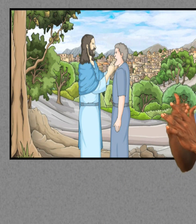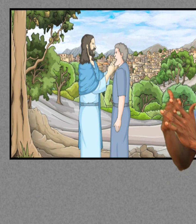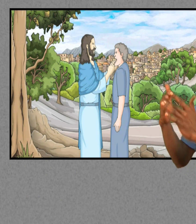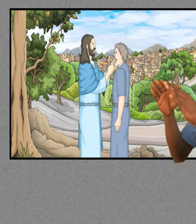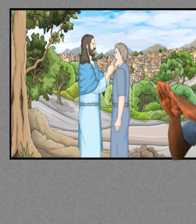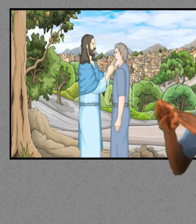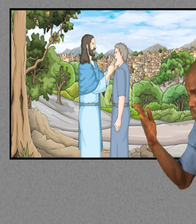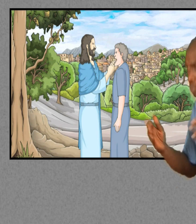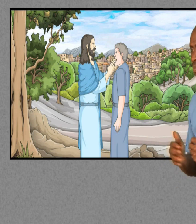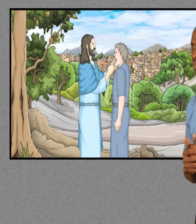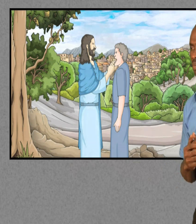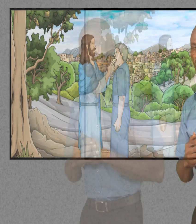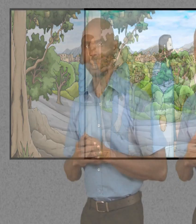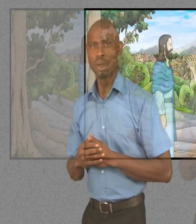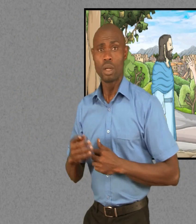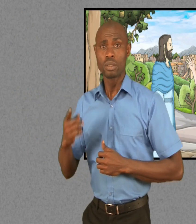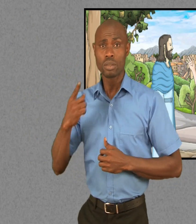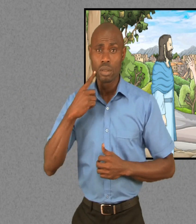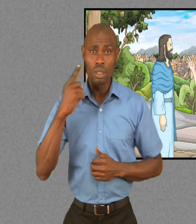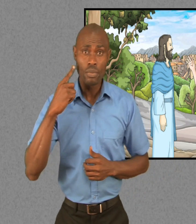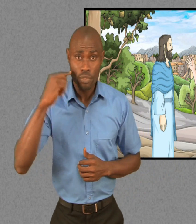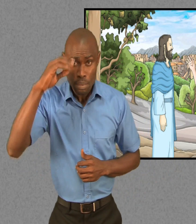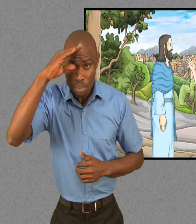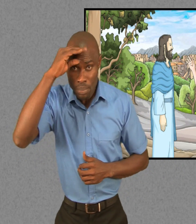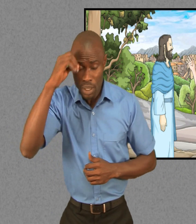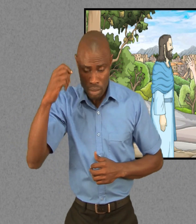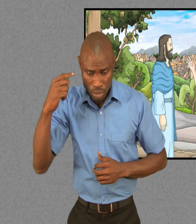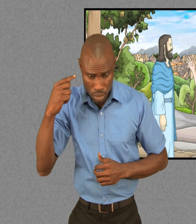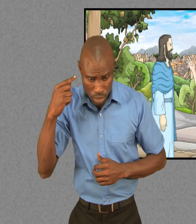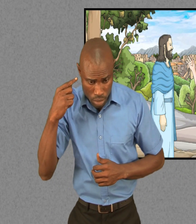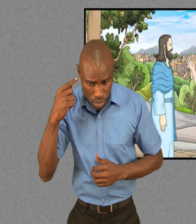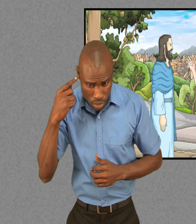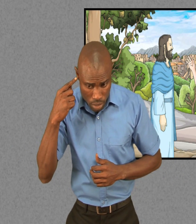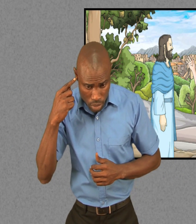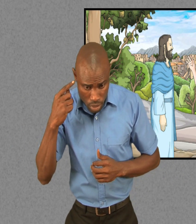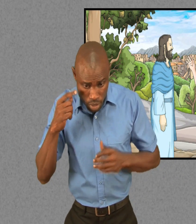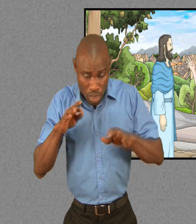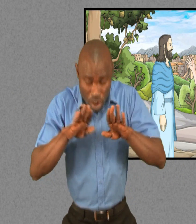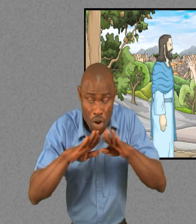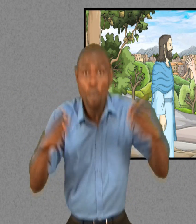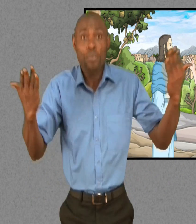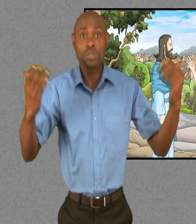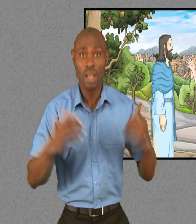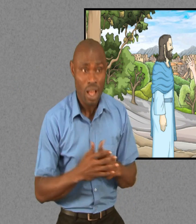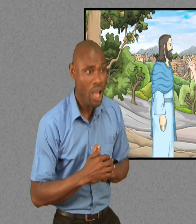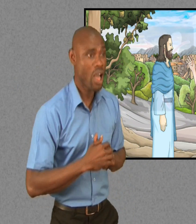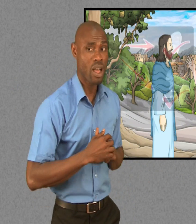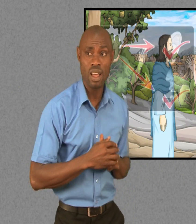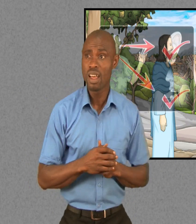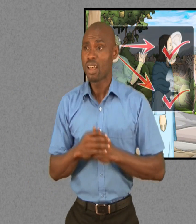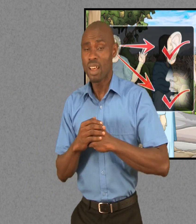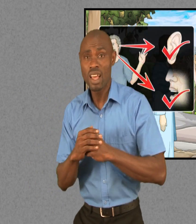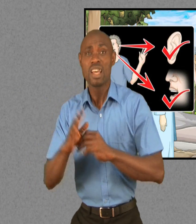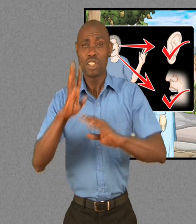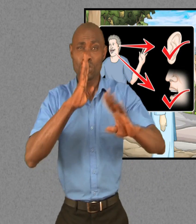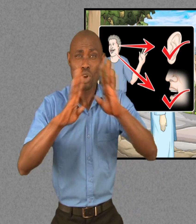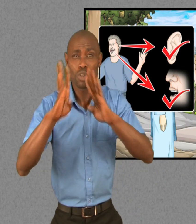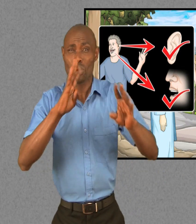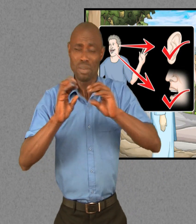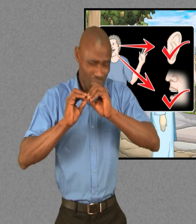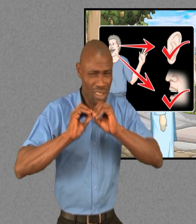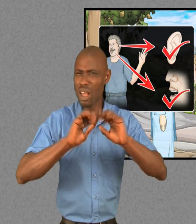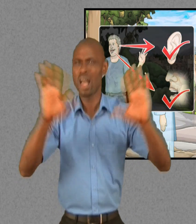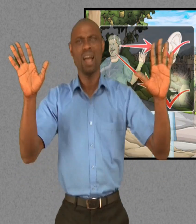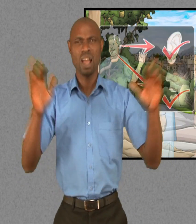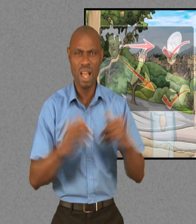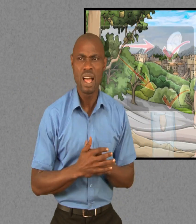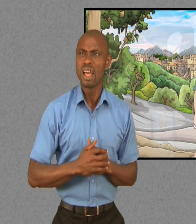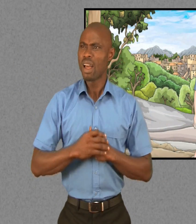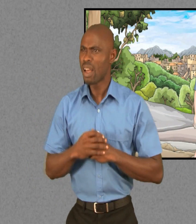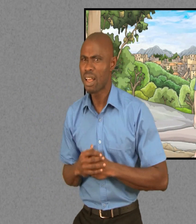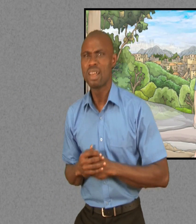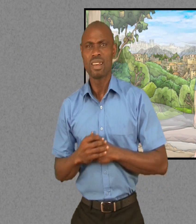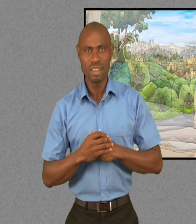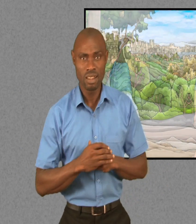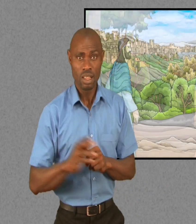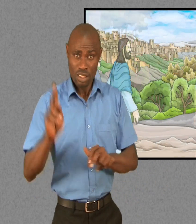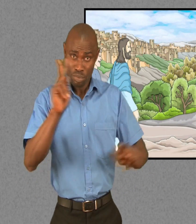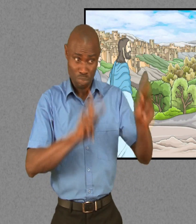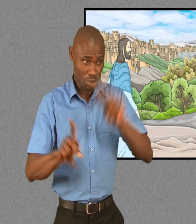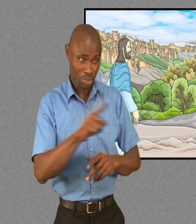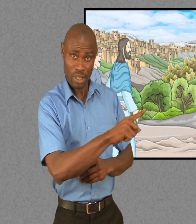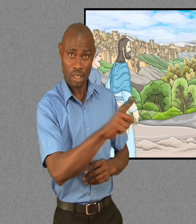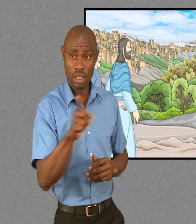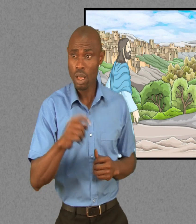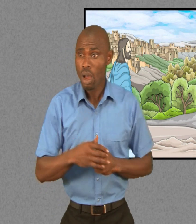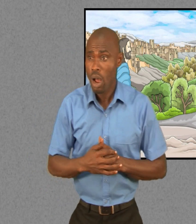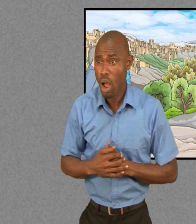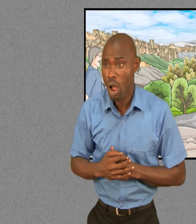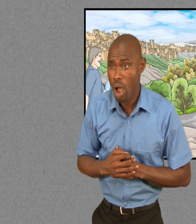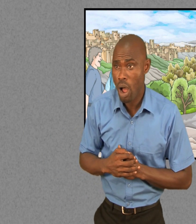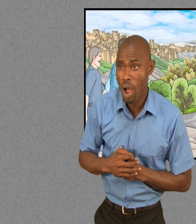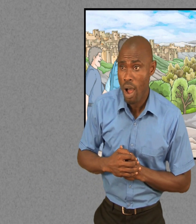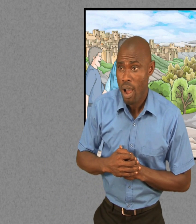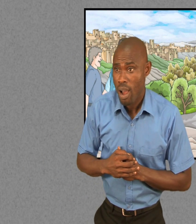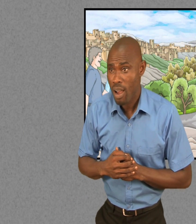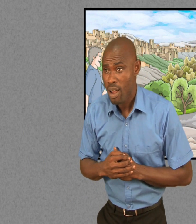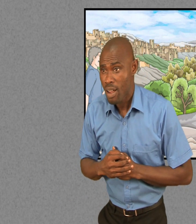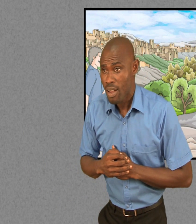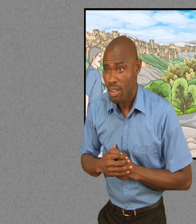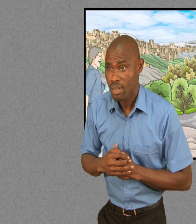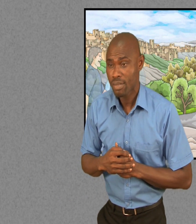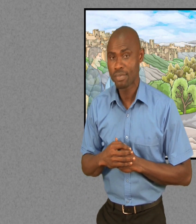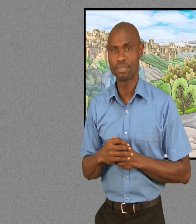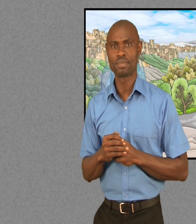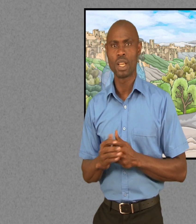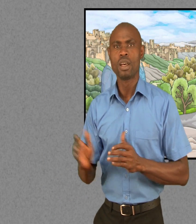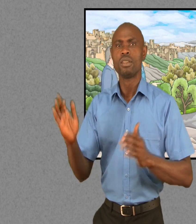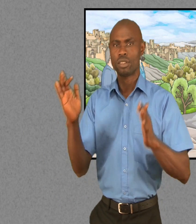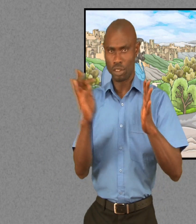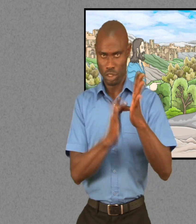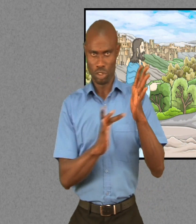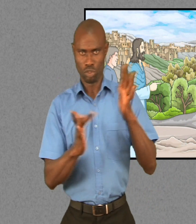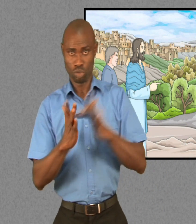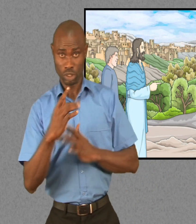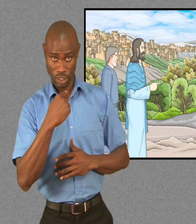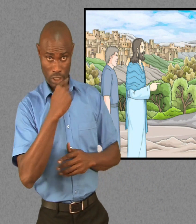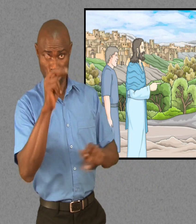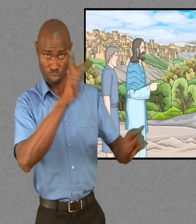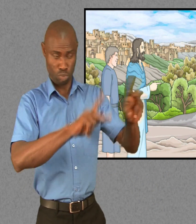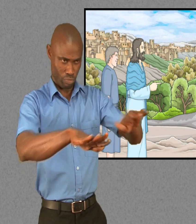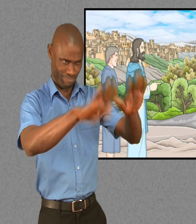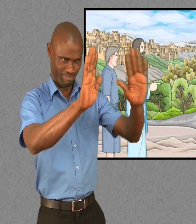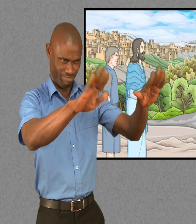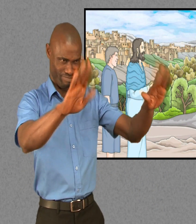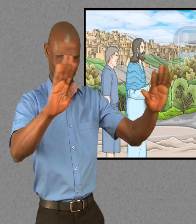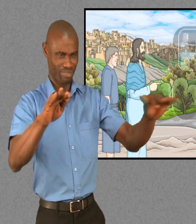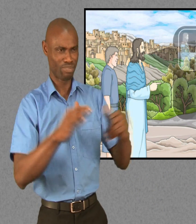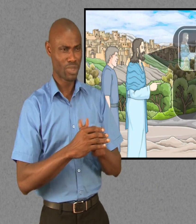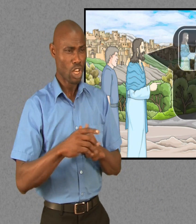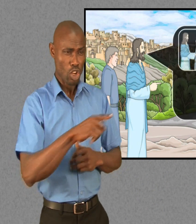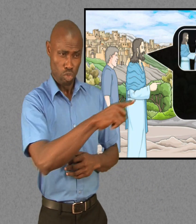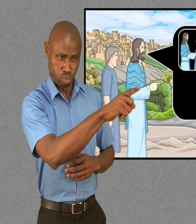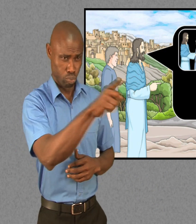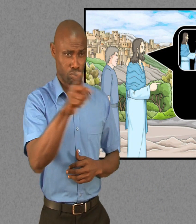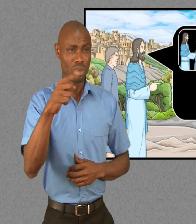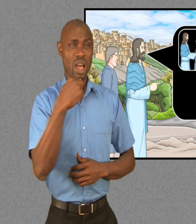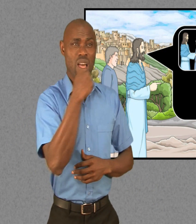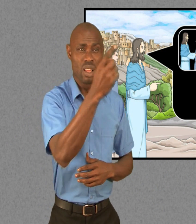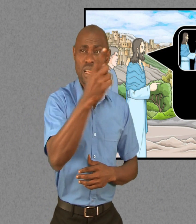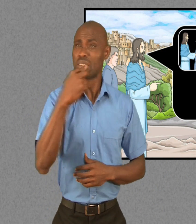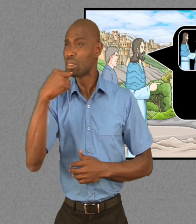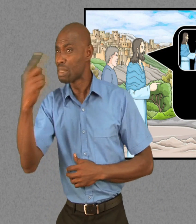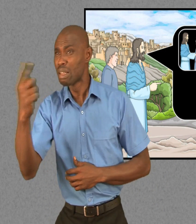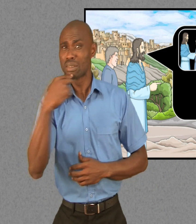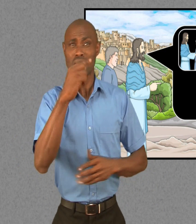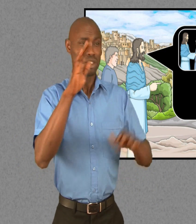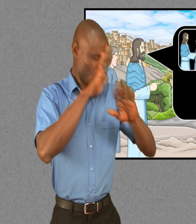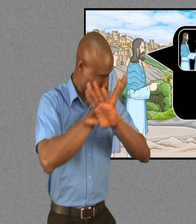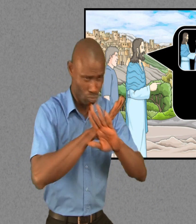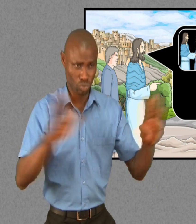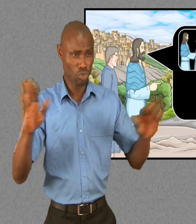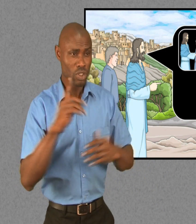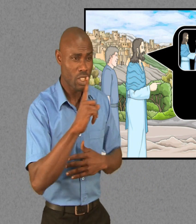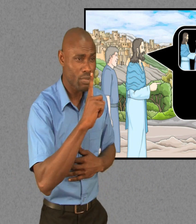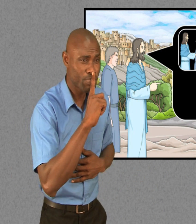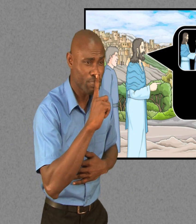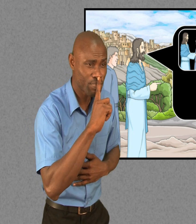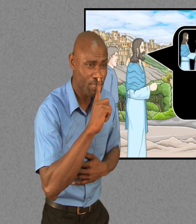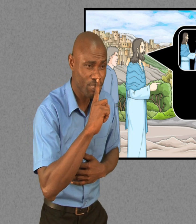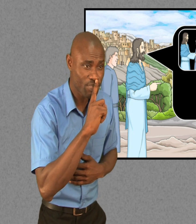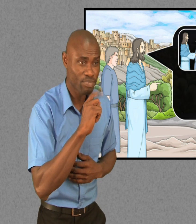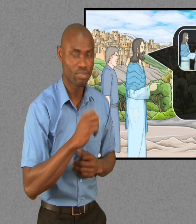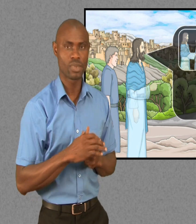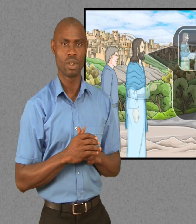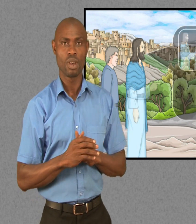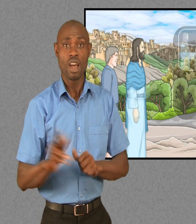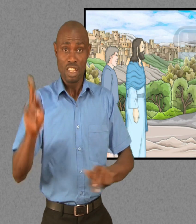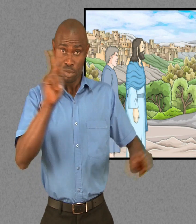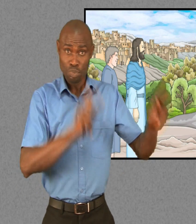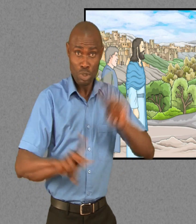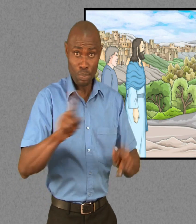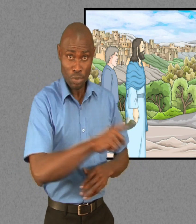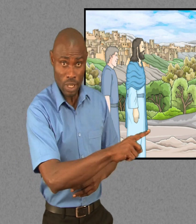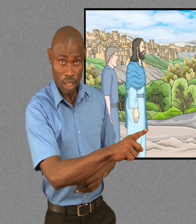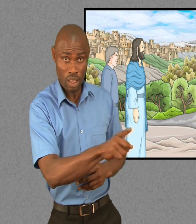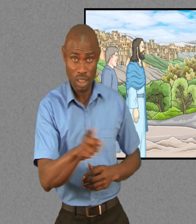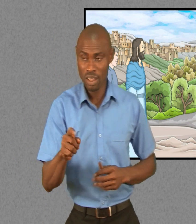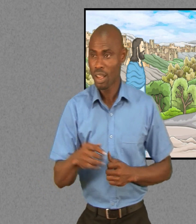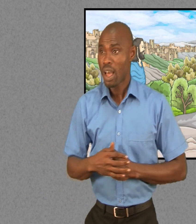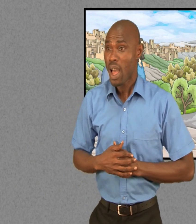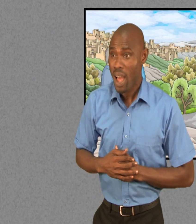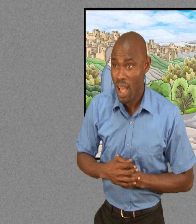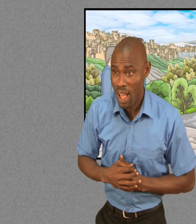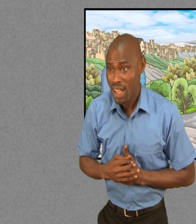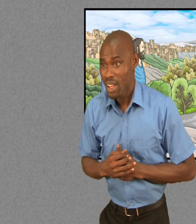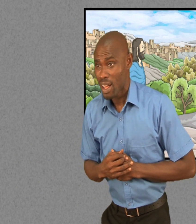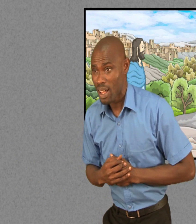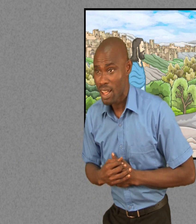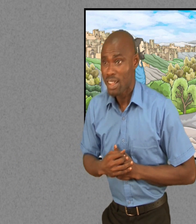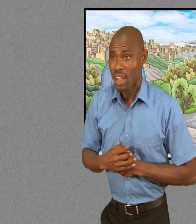Immediately the man’s ears were opened and his tongue was released, and he began to speak plainly.